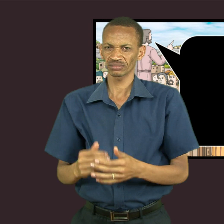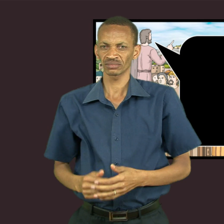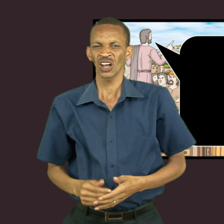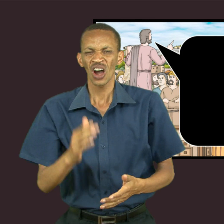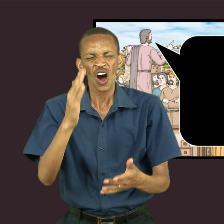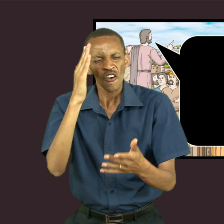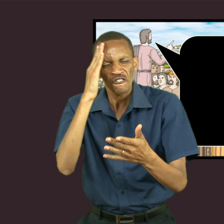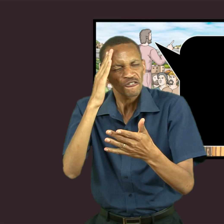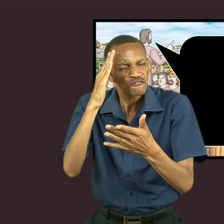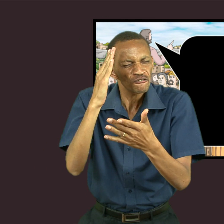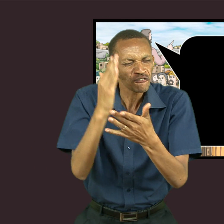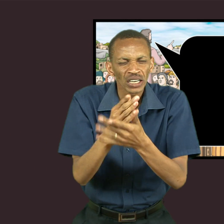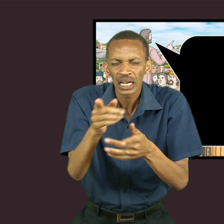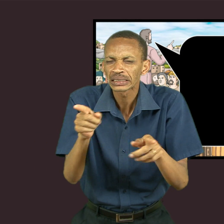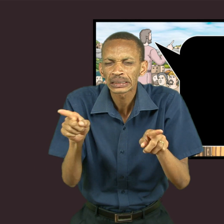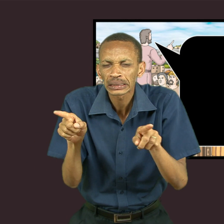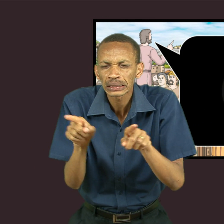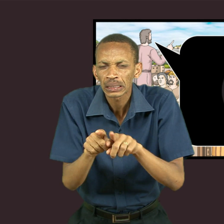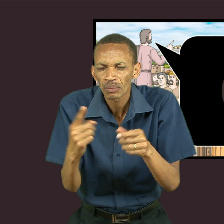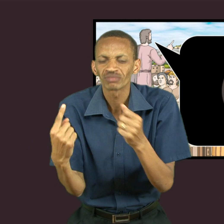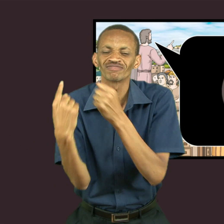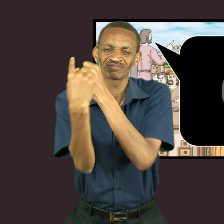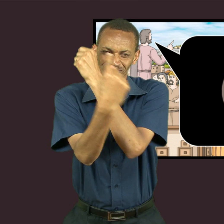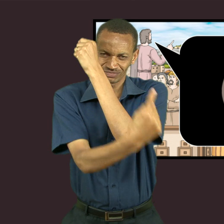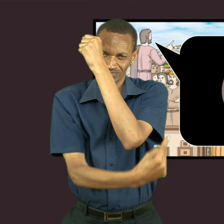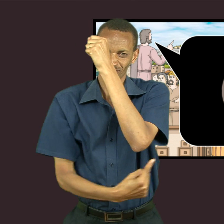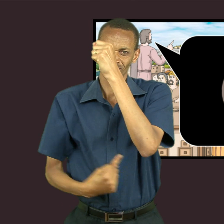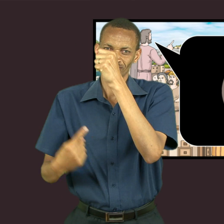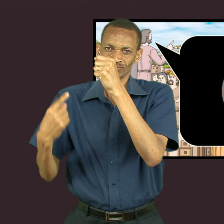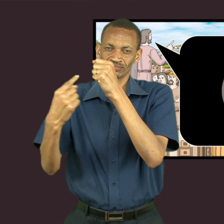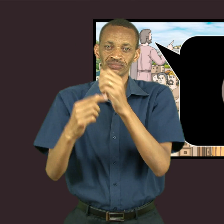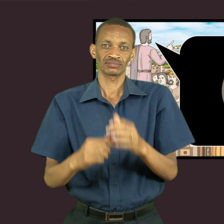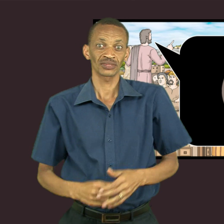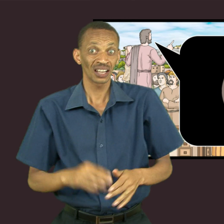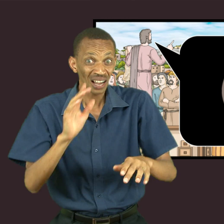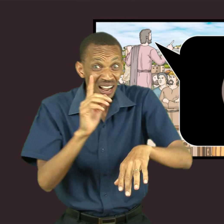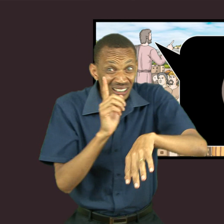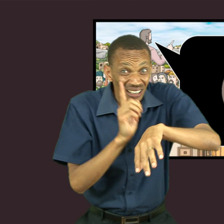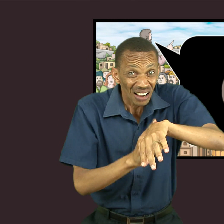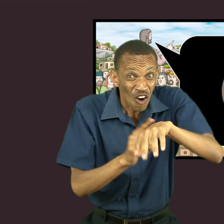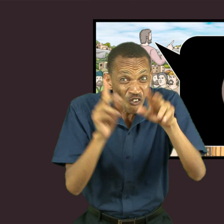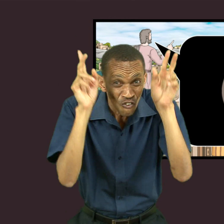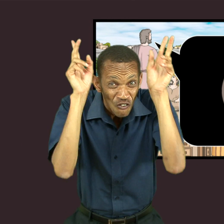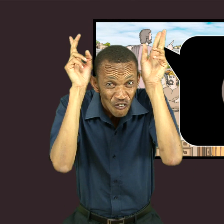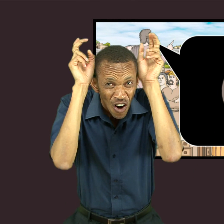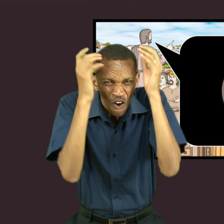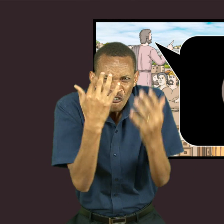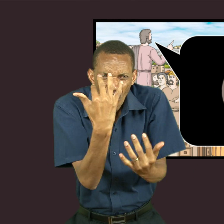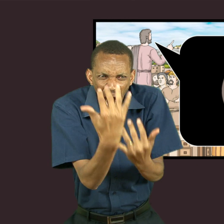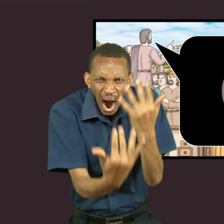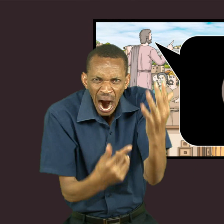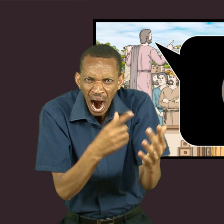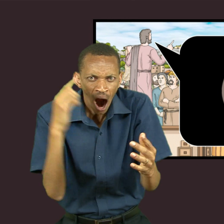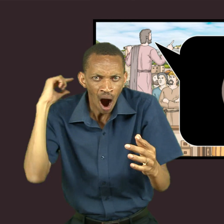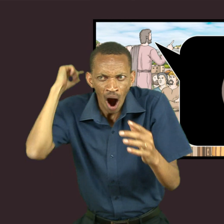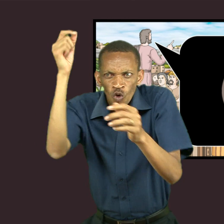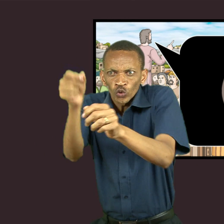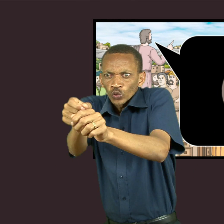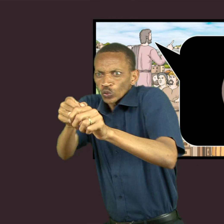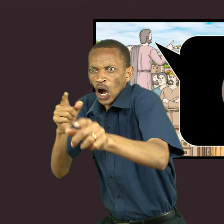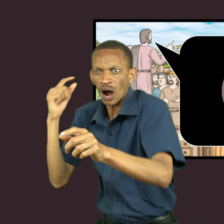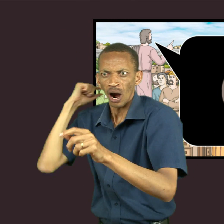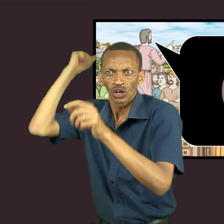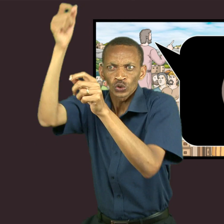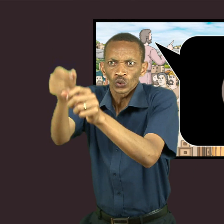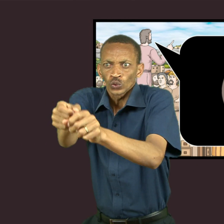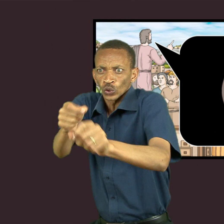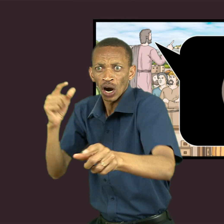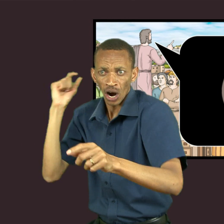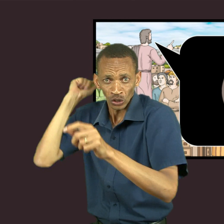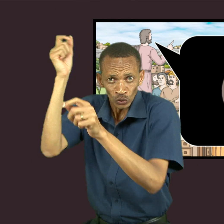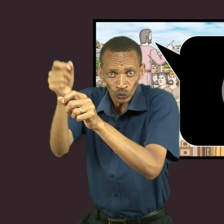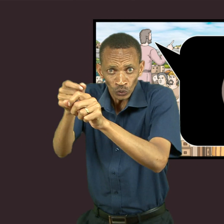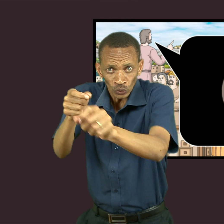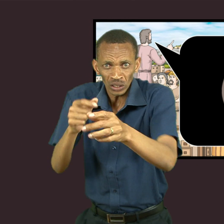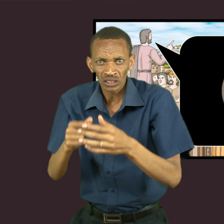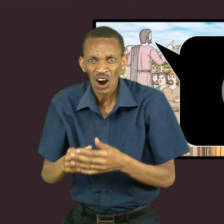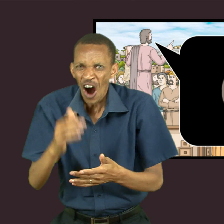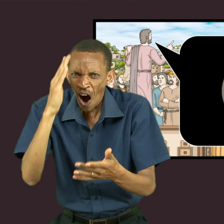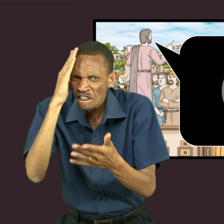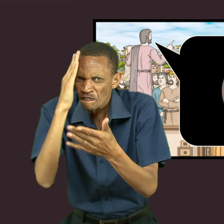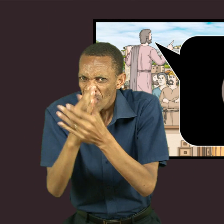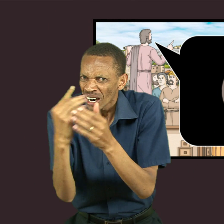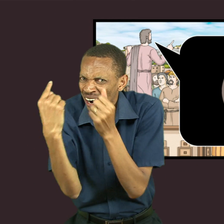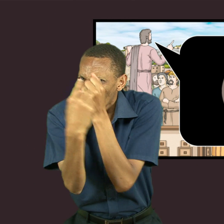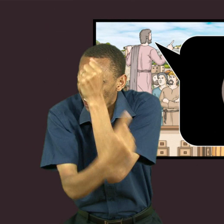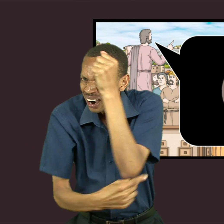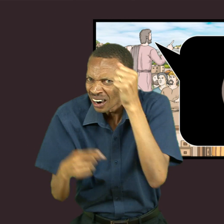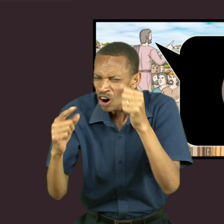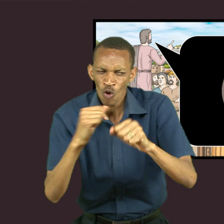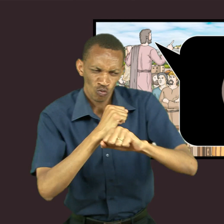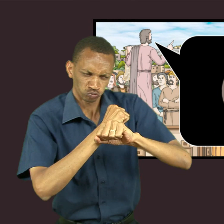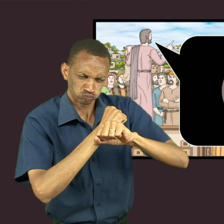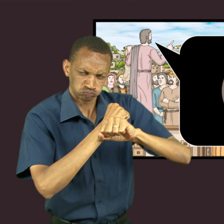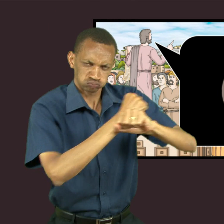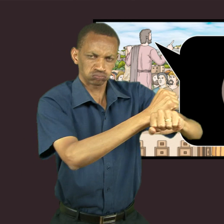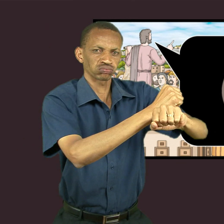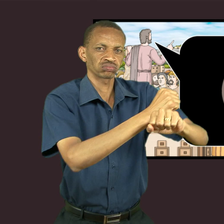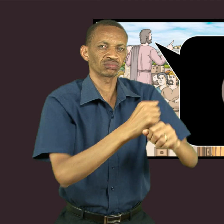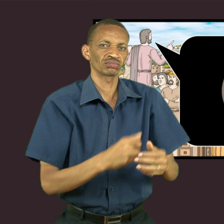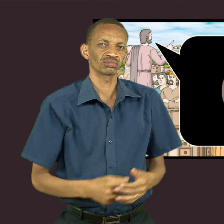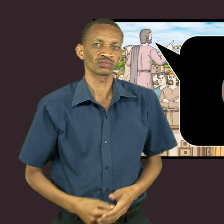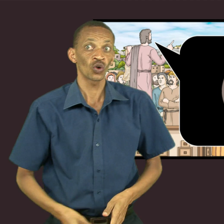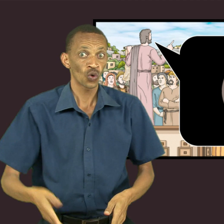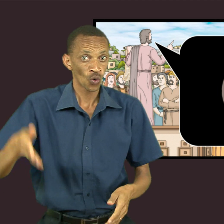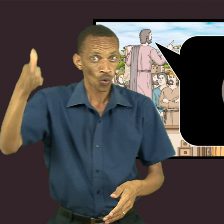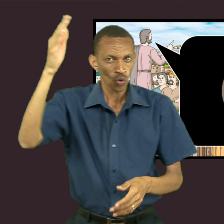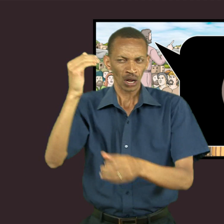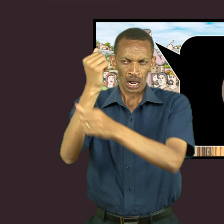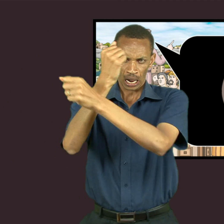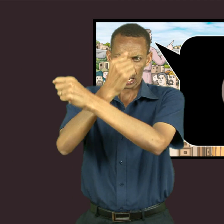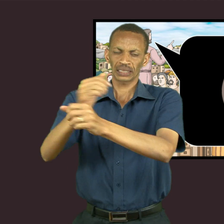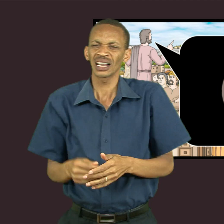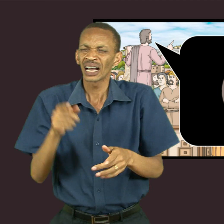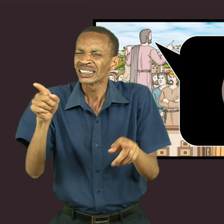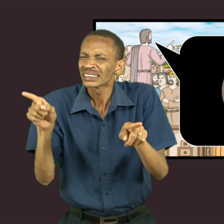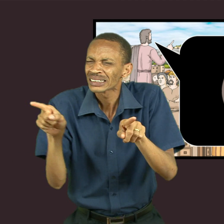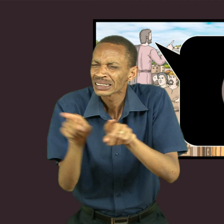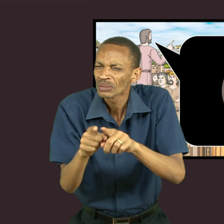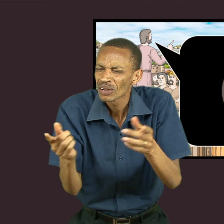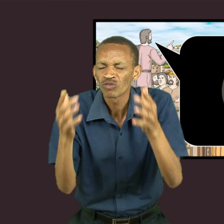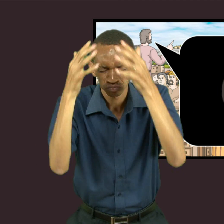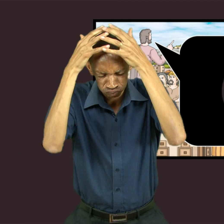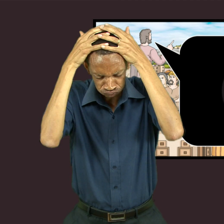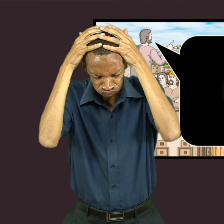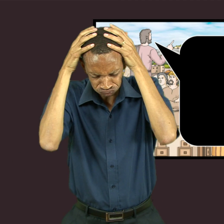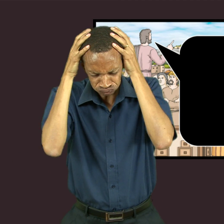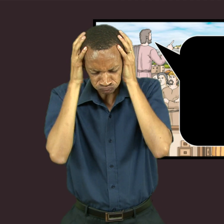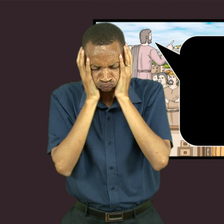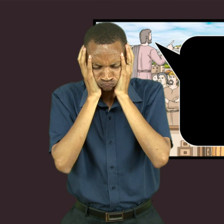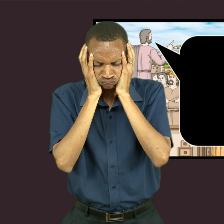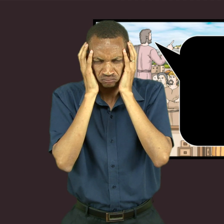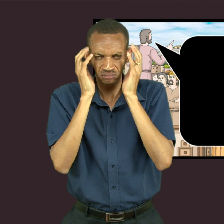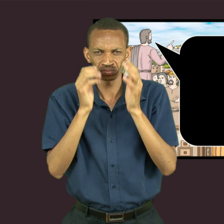In addition to all this, take up the shield of faith, with which you can extinguish all the flaming arrows of the evil one.